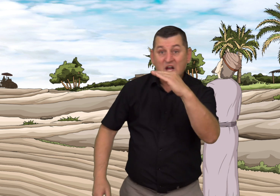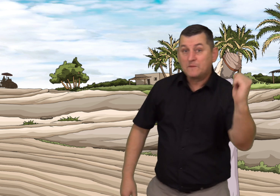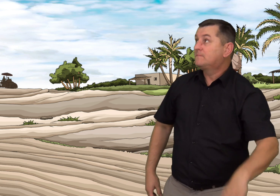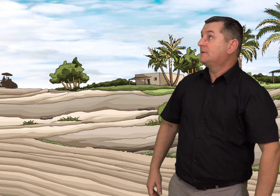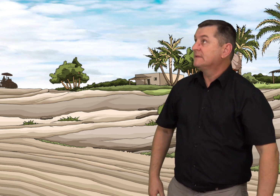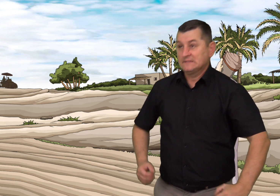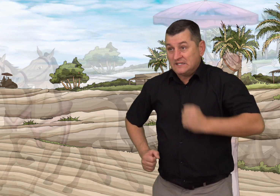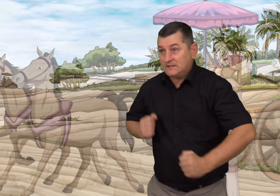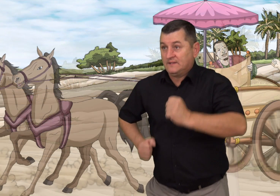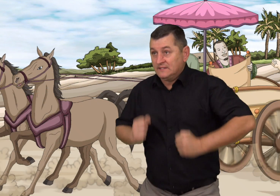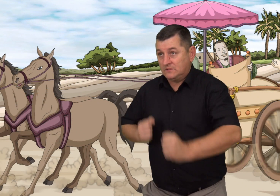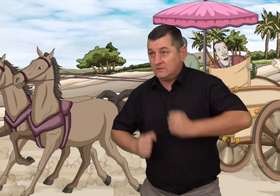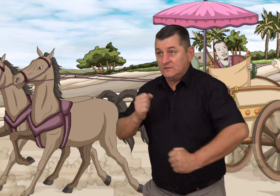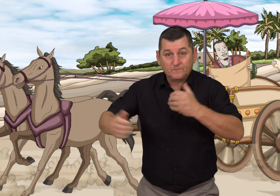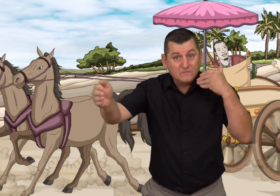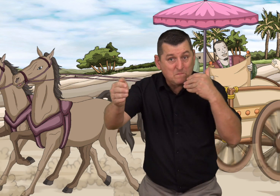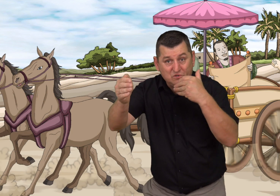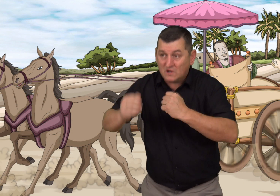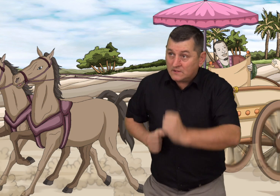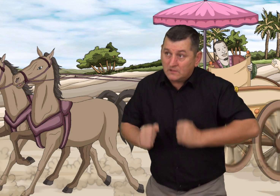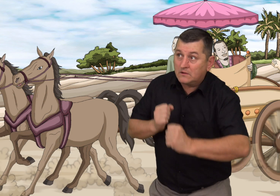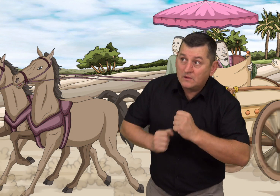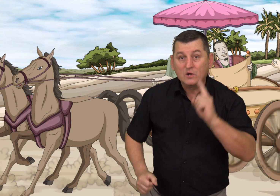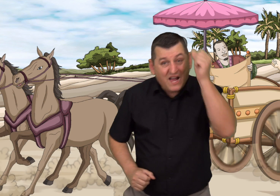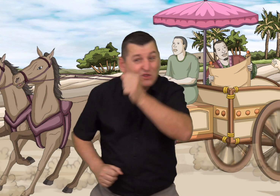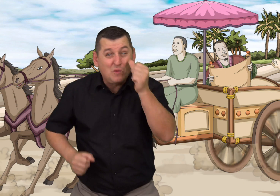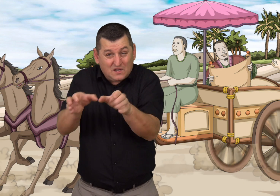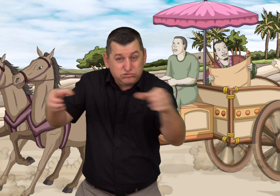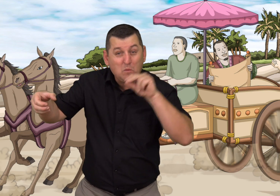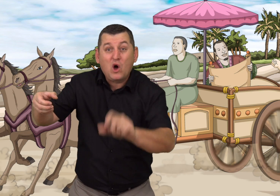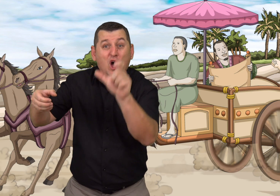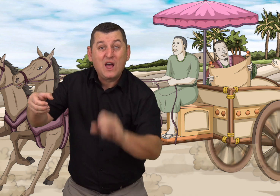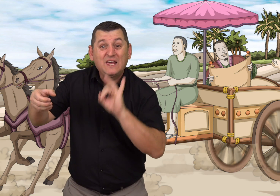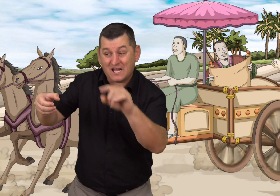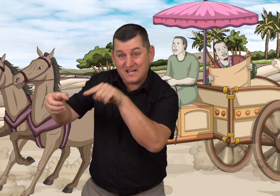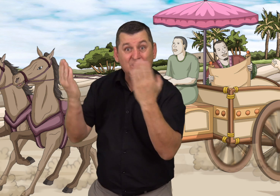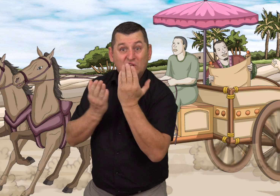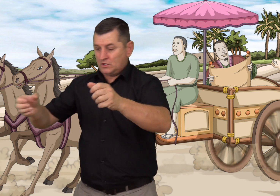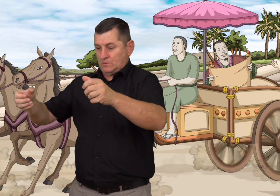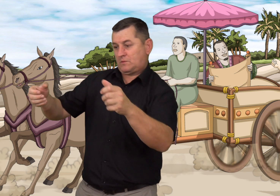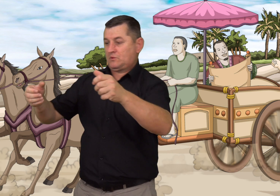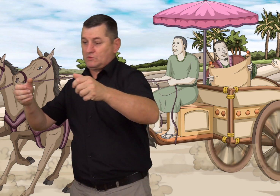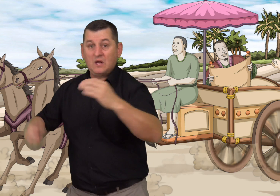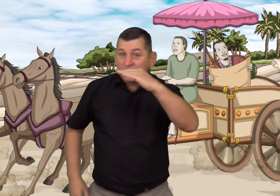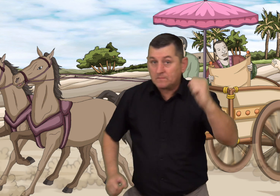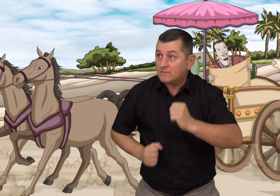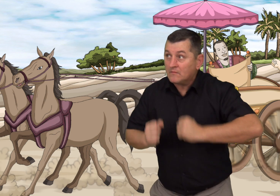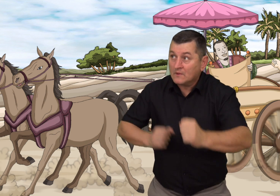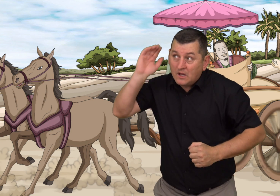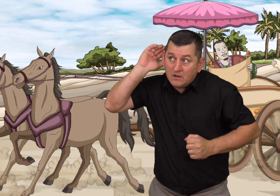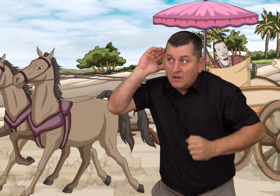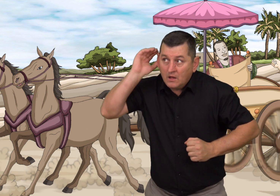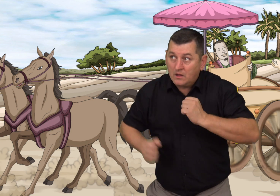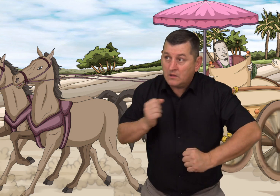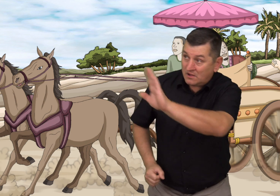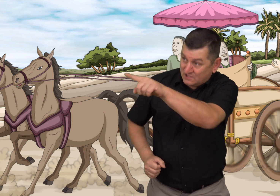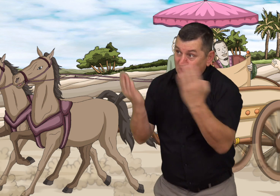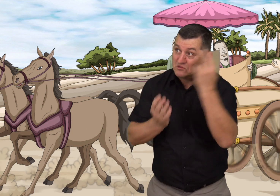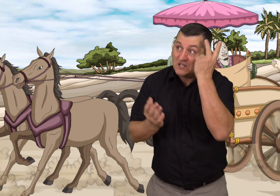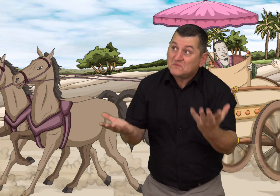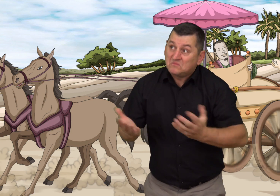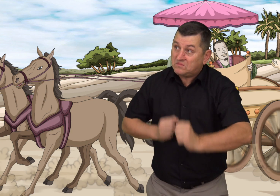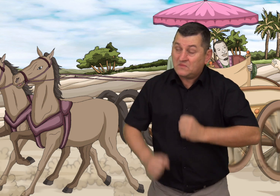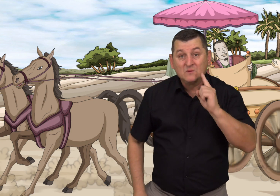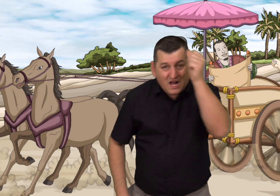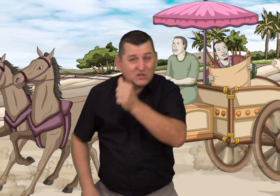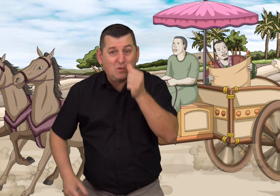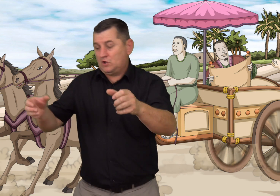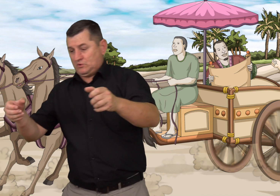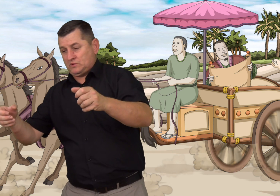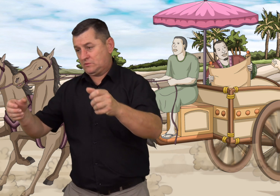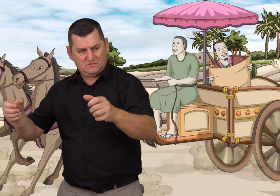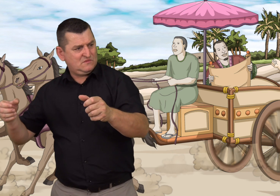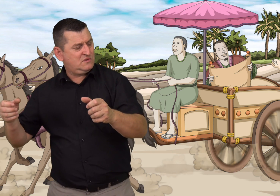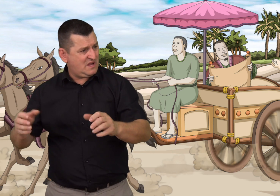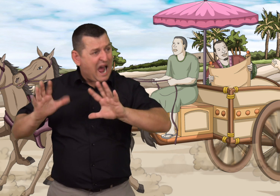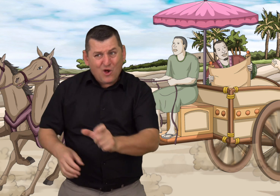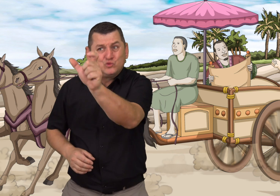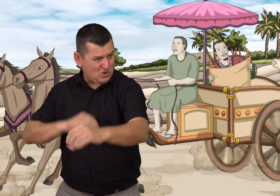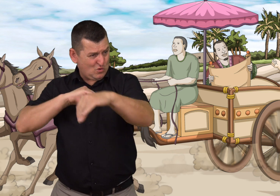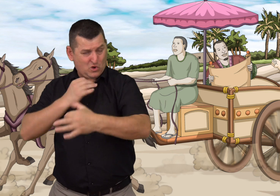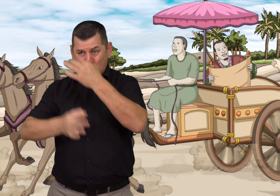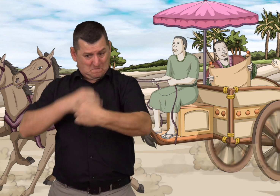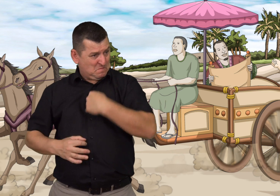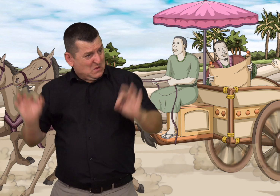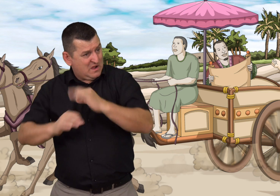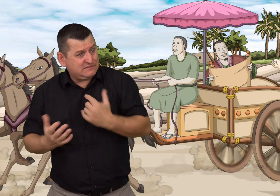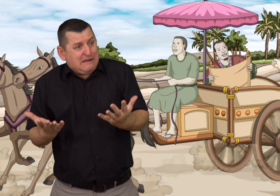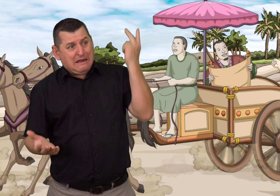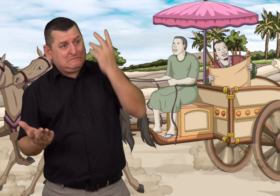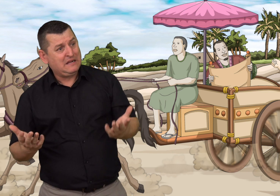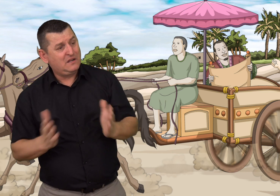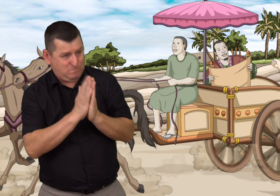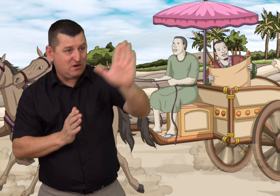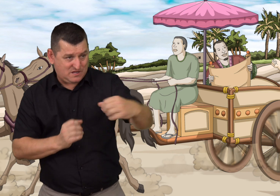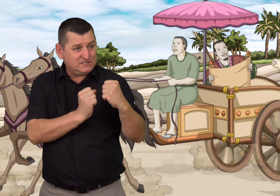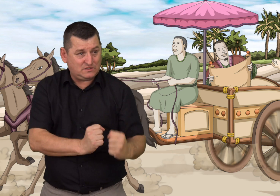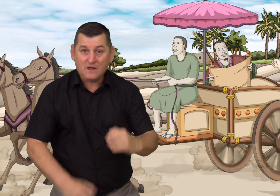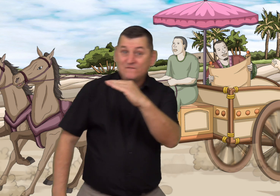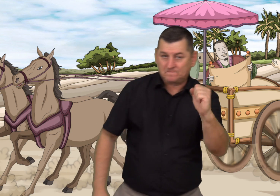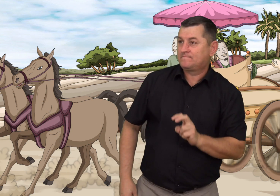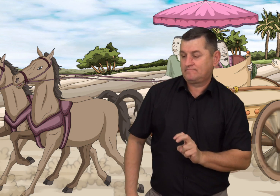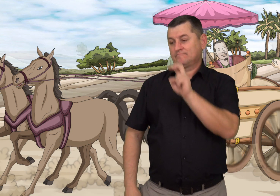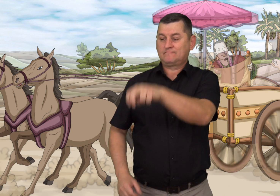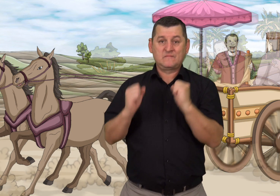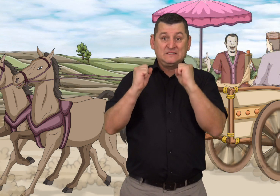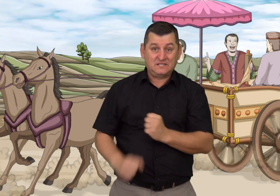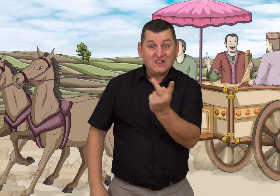So Philip ran up and heard the man reading Isaiah the prophet. “Do you understand what you are reading?” Philip asked. “How can I,” he said, “unless someone guides me?”